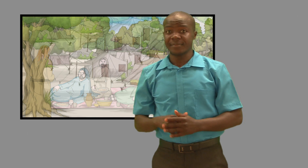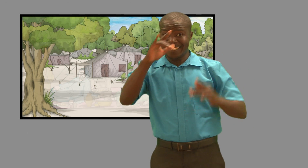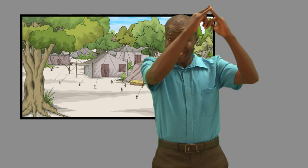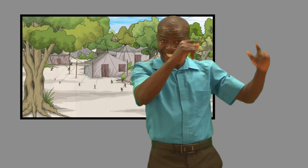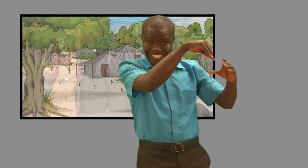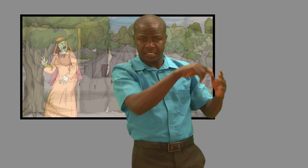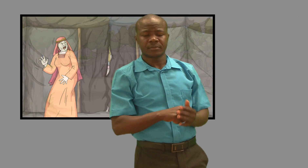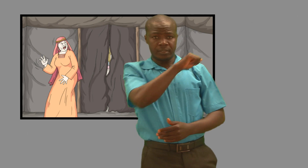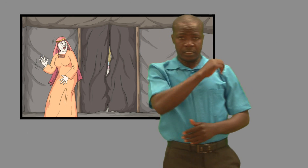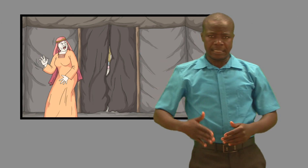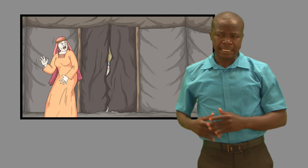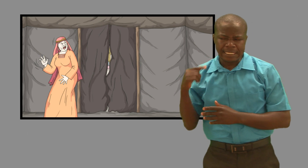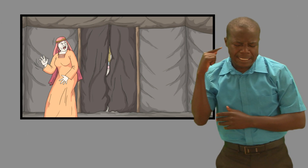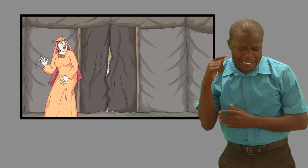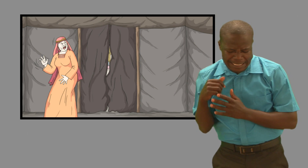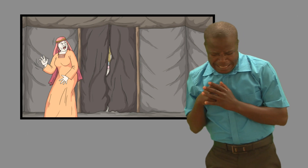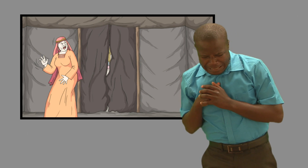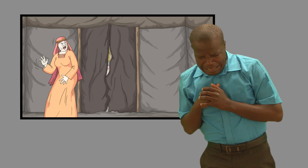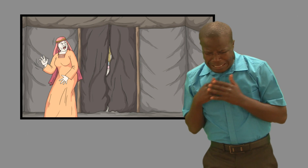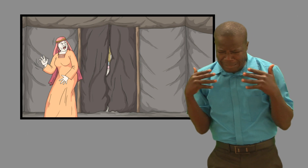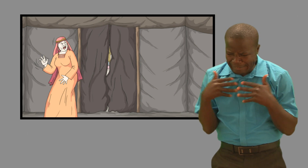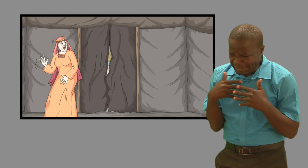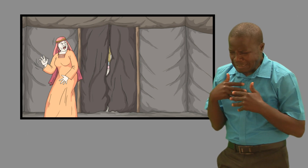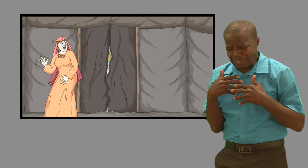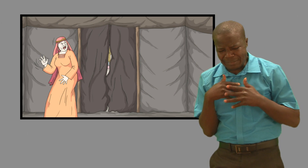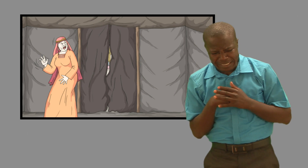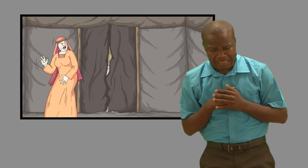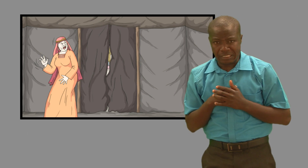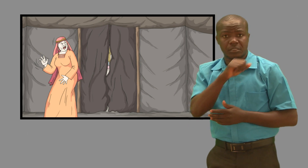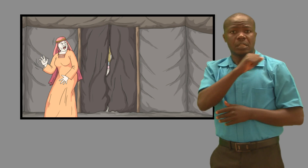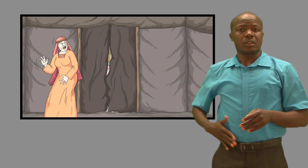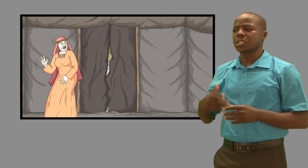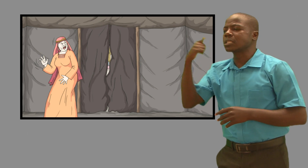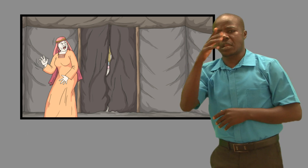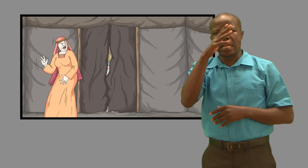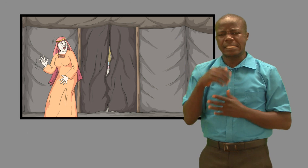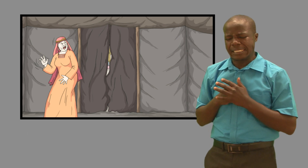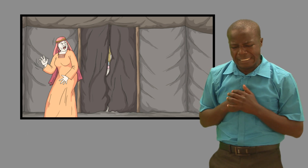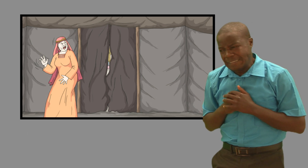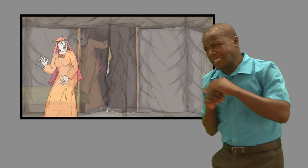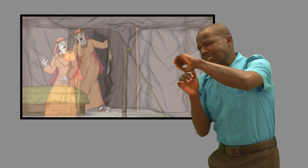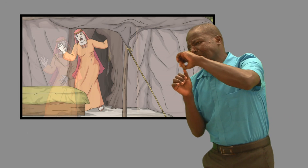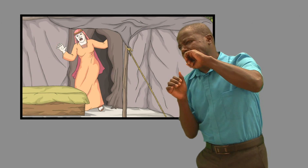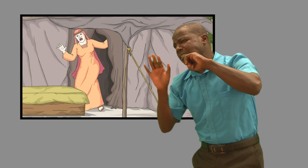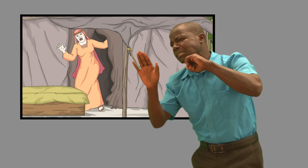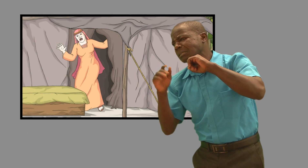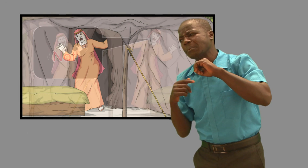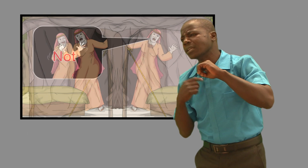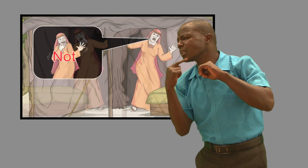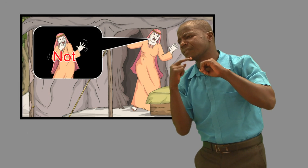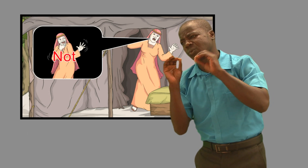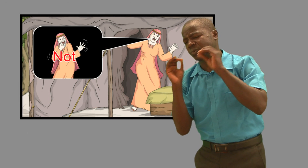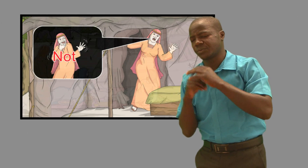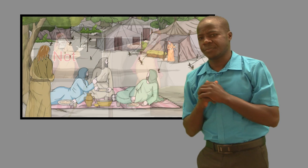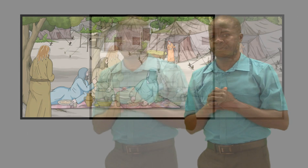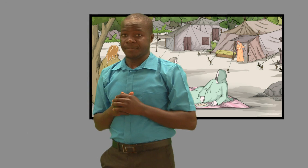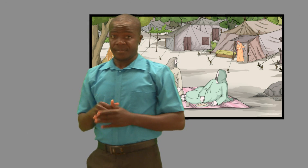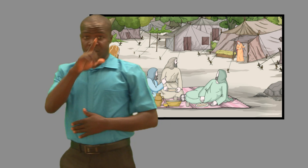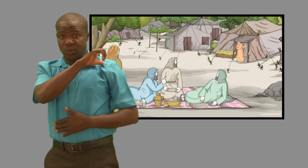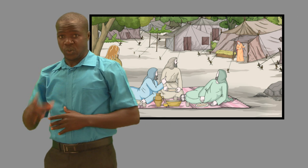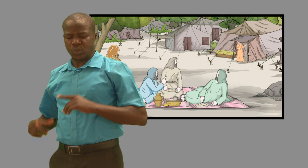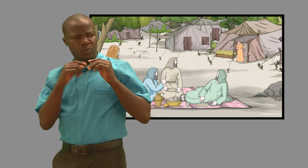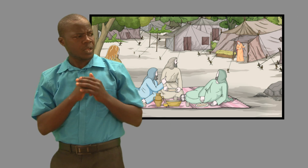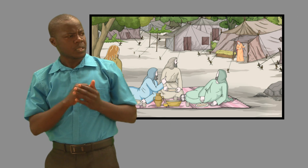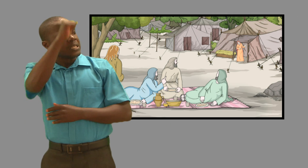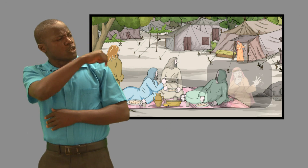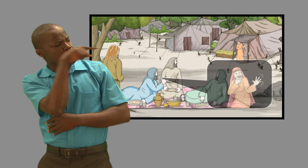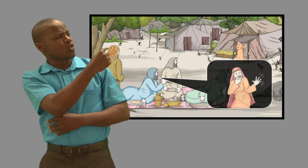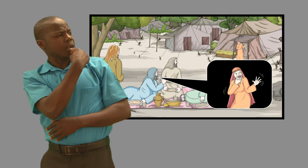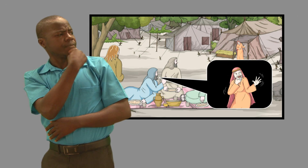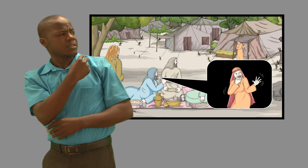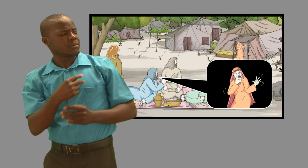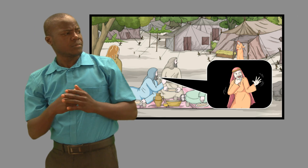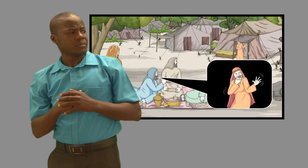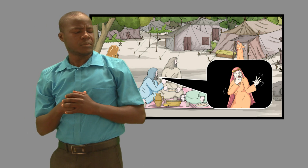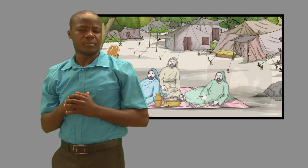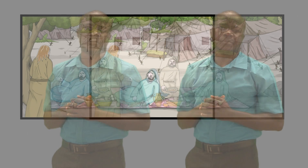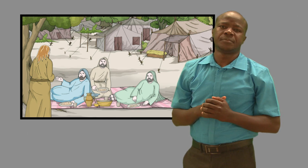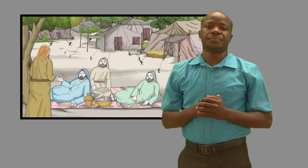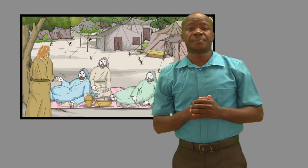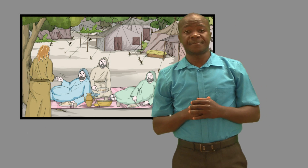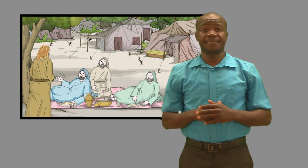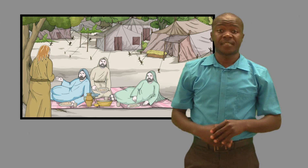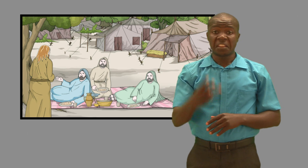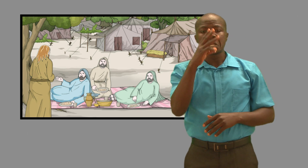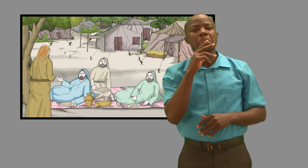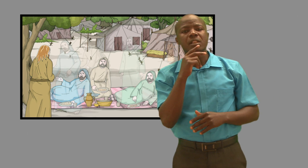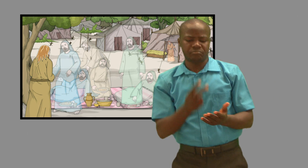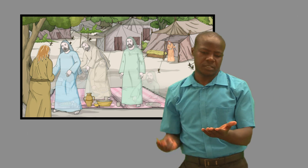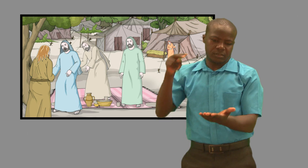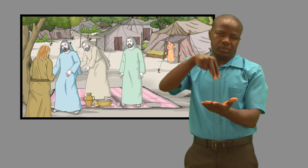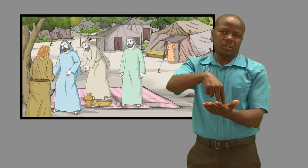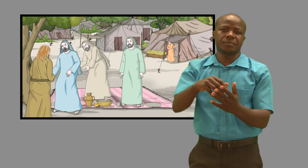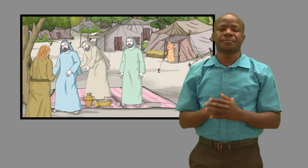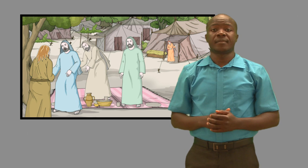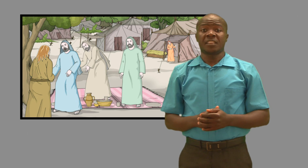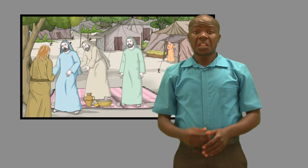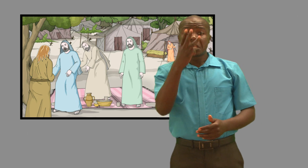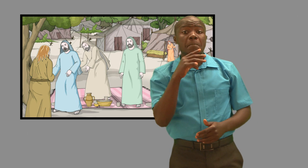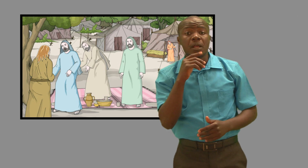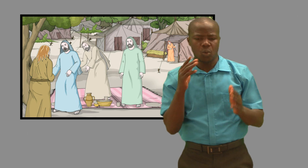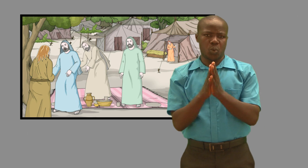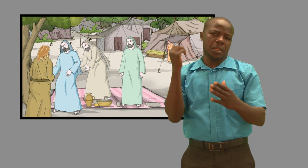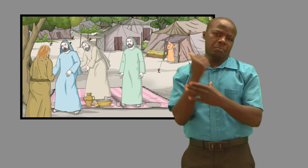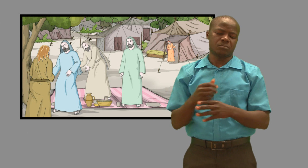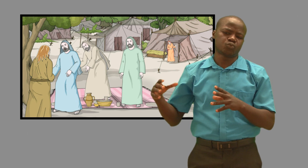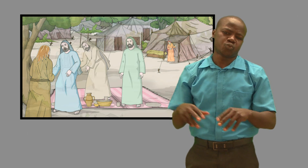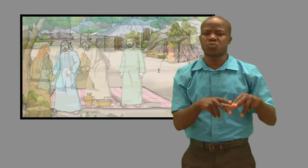But Sarah was afraid, so she denied it and said, “I did not laugh.” “No,” replied the LORD, “but you did laugh.”